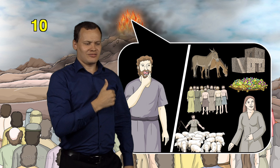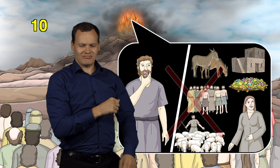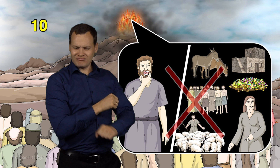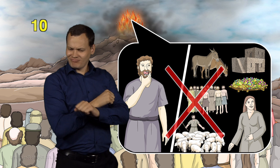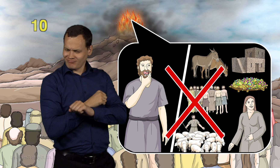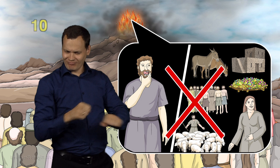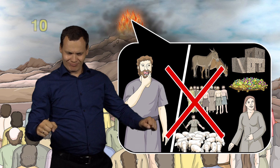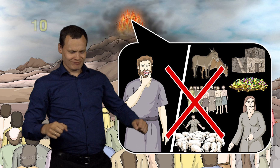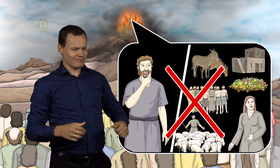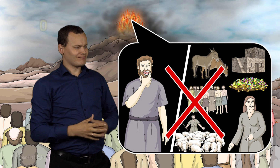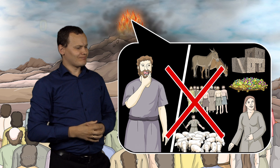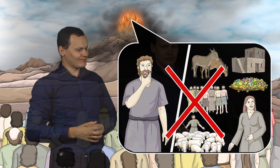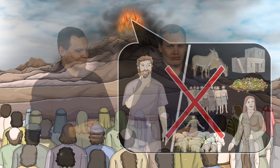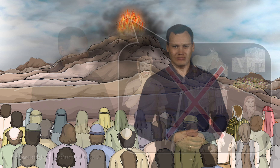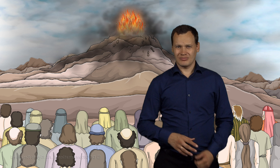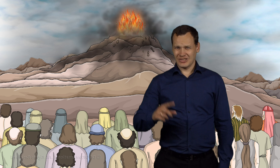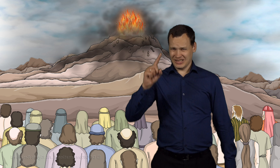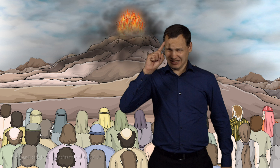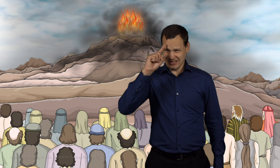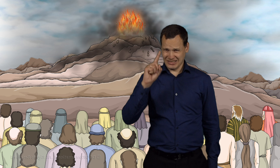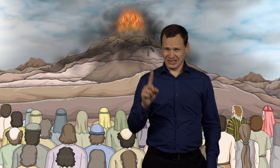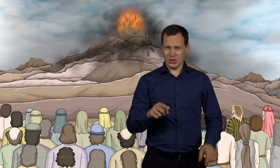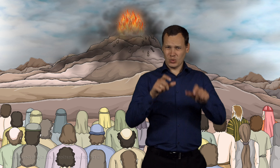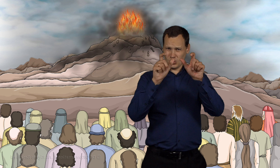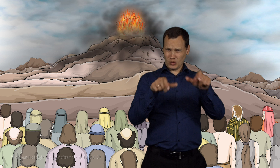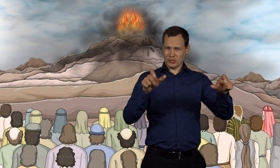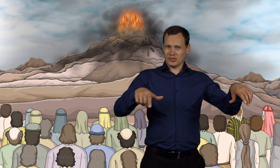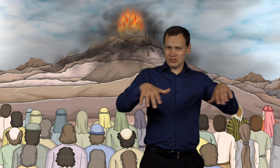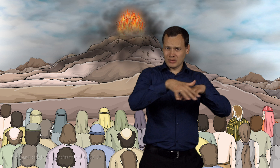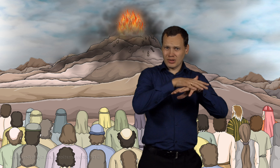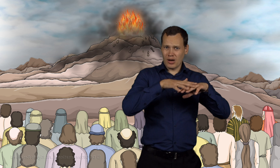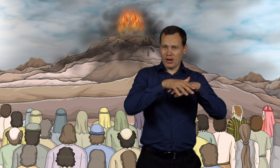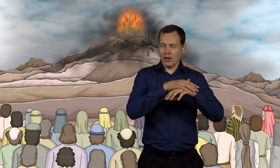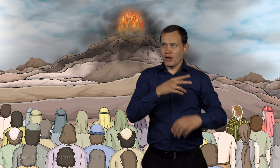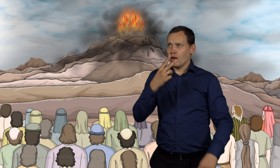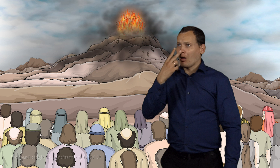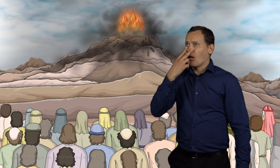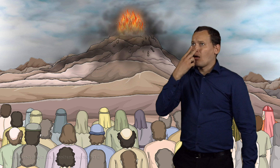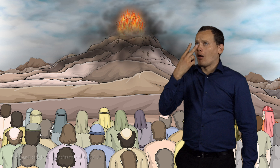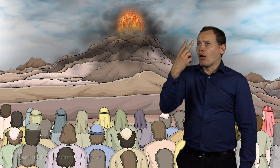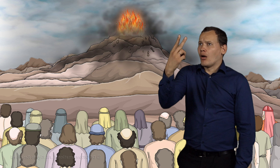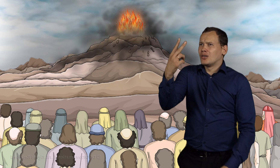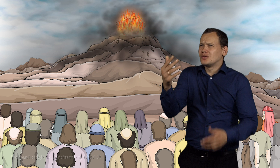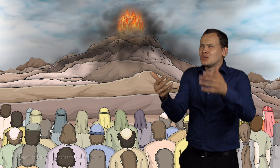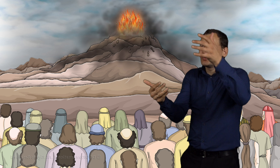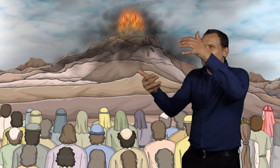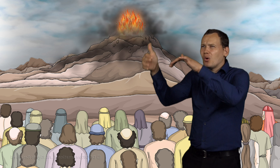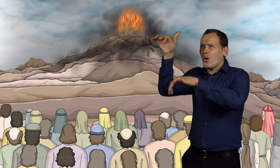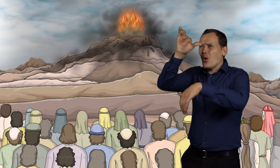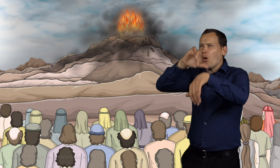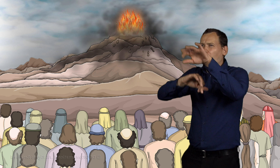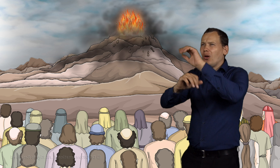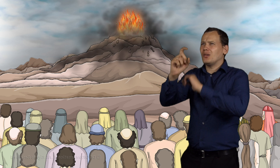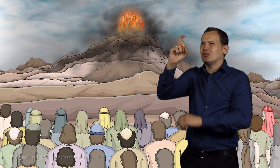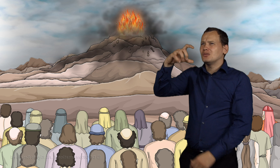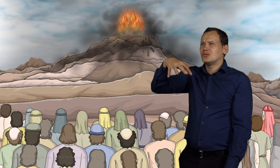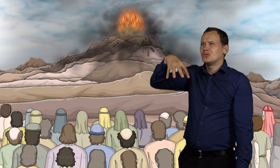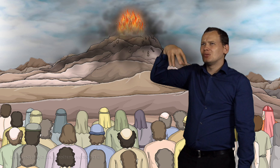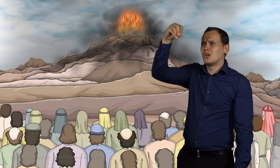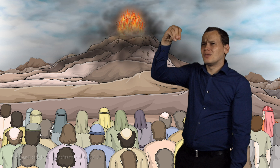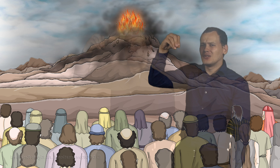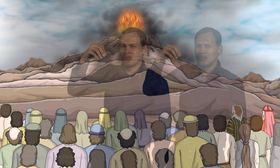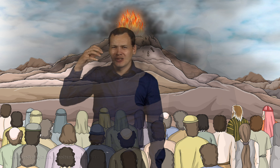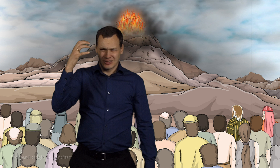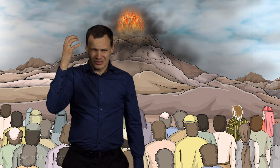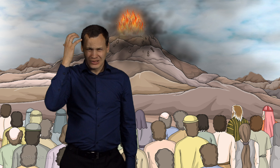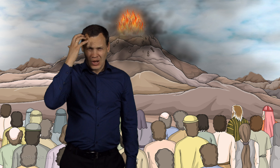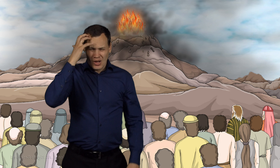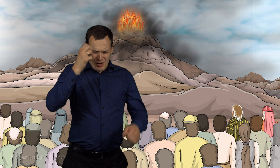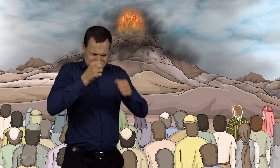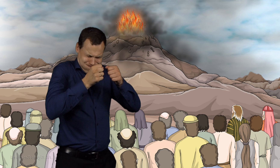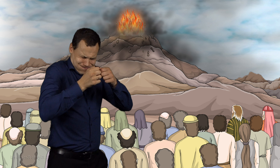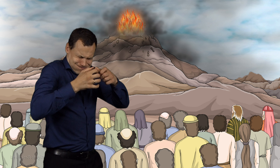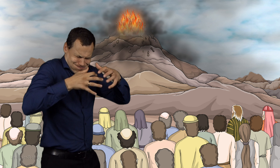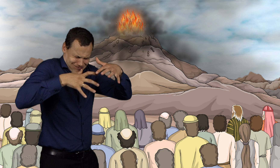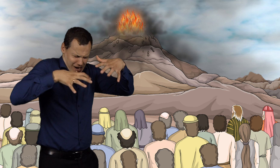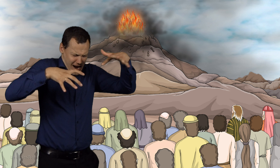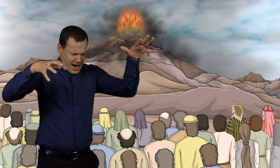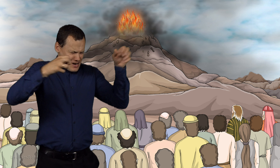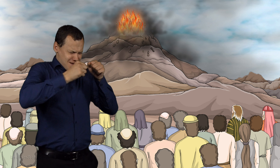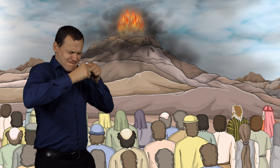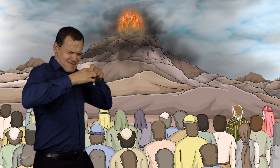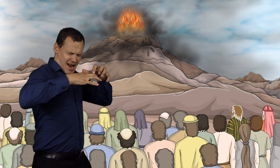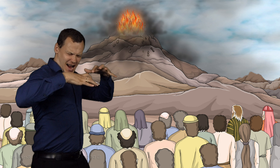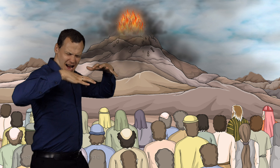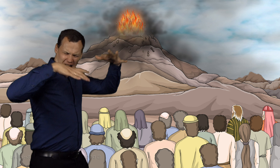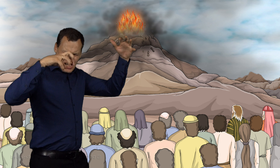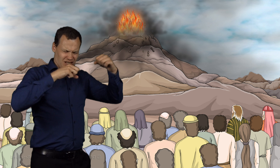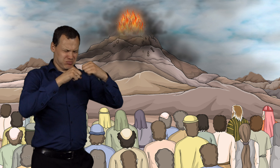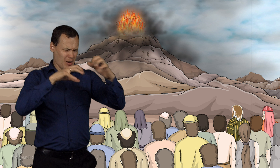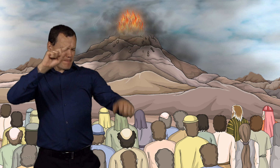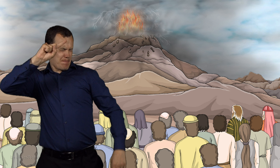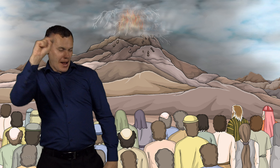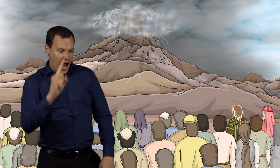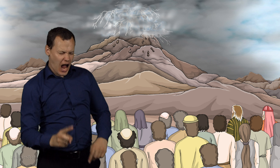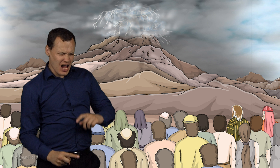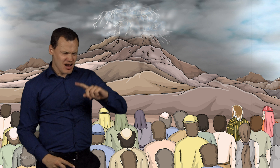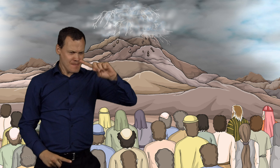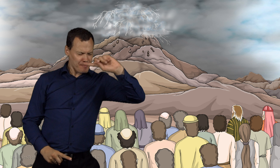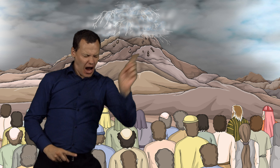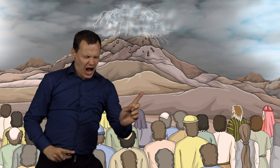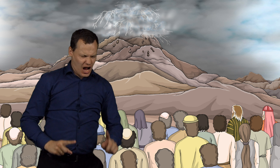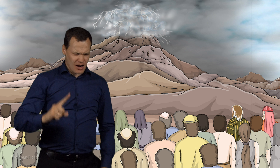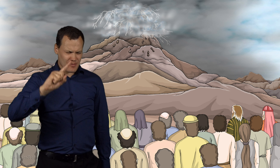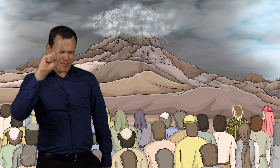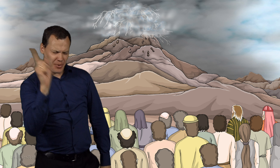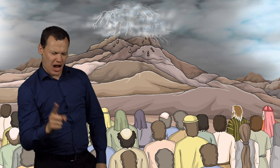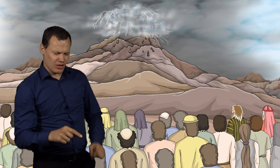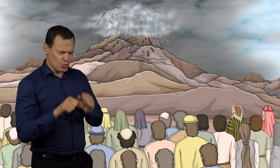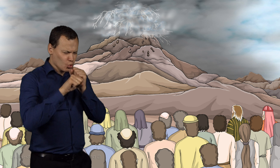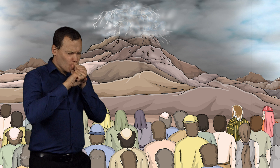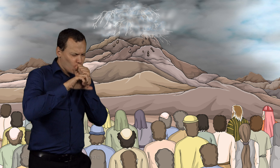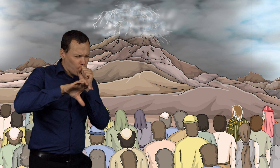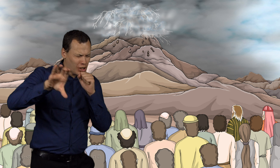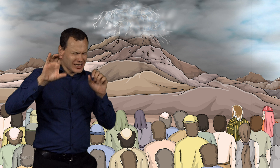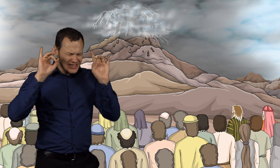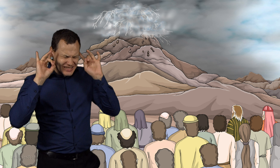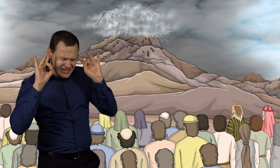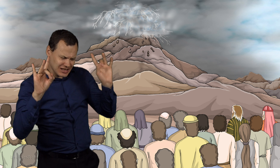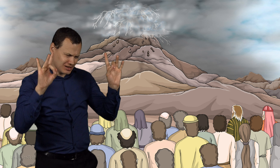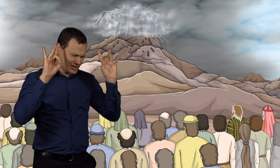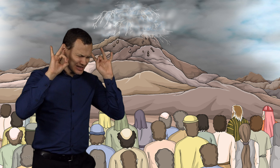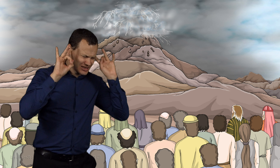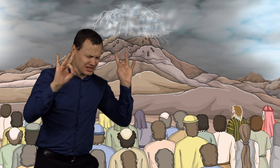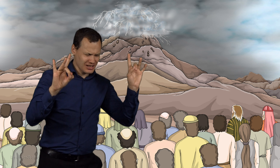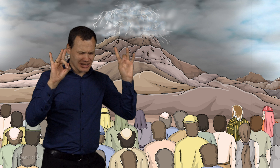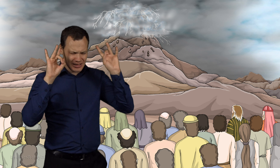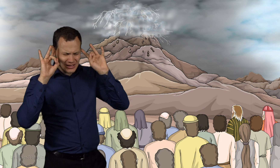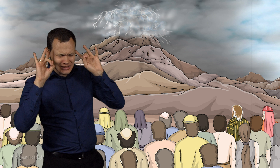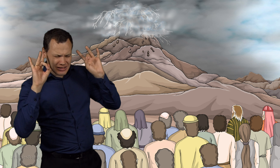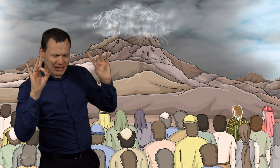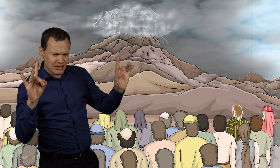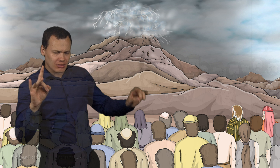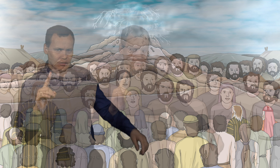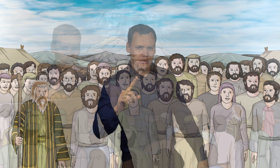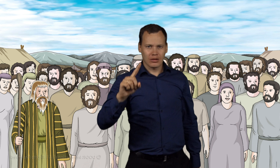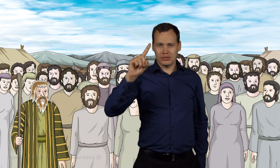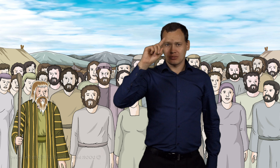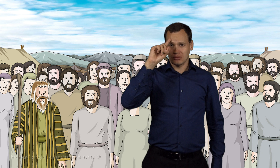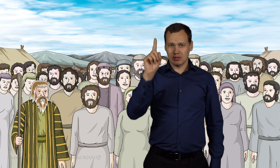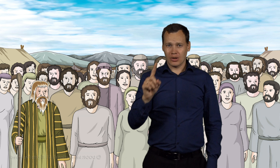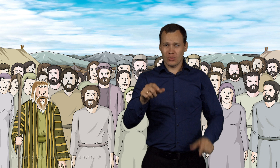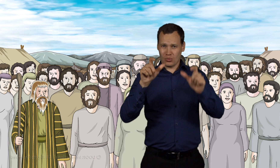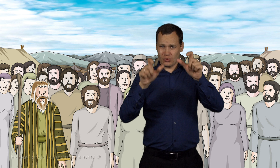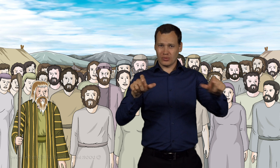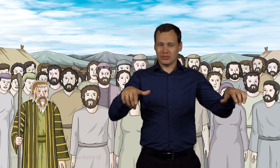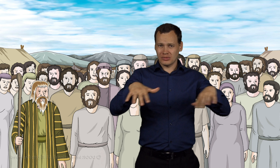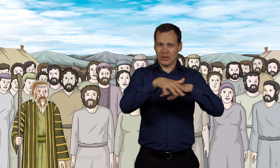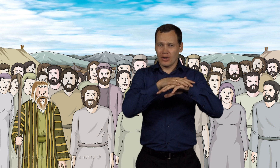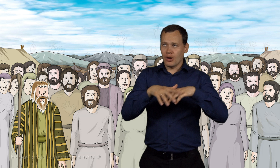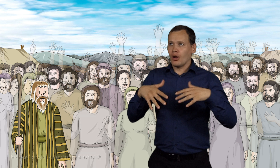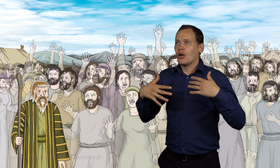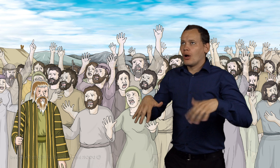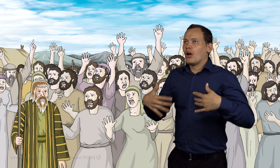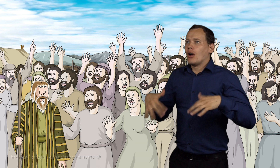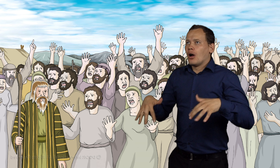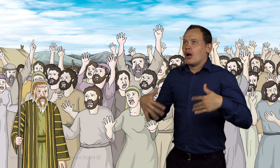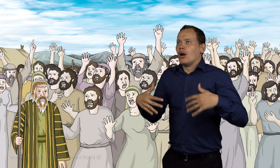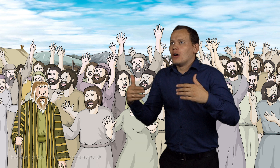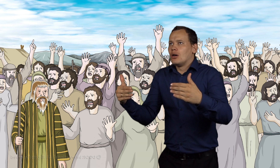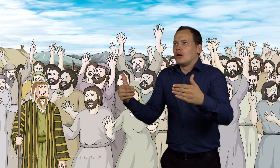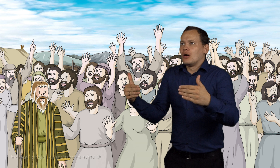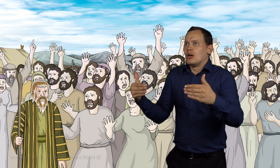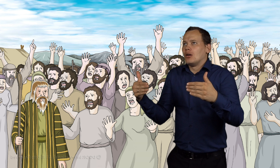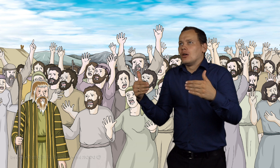When all the people witnessed the thunder and lightning, the sounding of the ram’s horn, and the mountain enveloped in smoke, they trembled and stood at a distance.